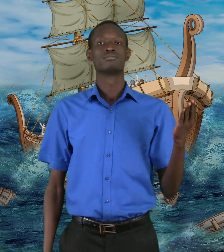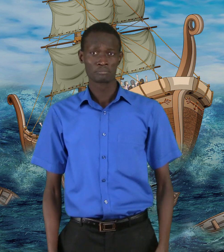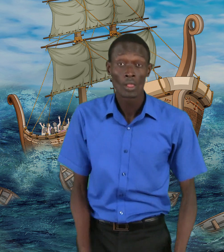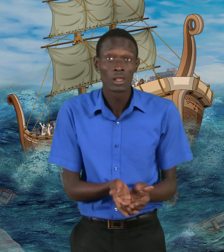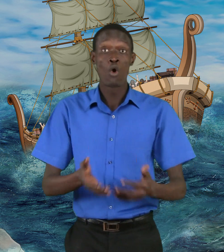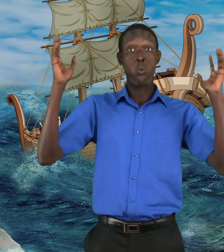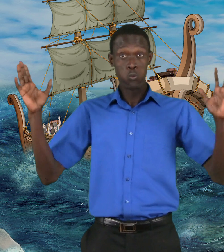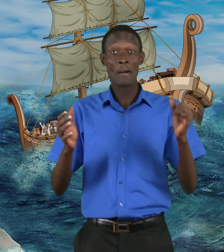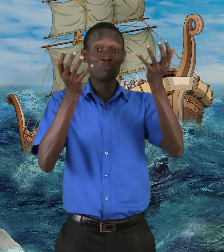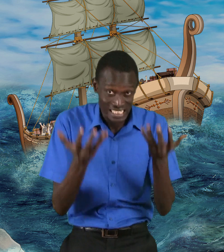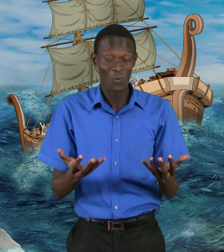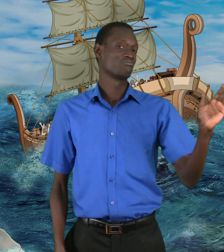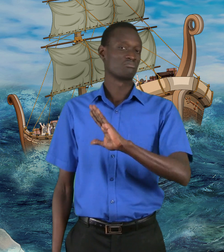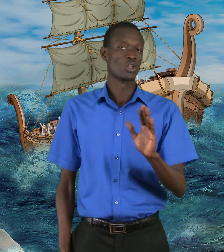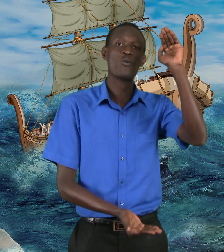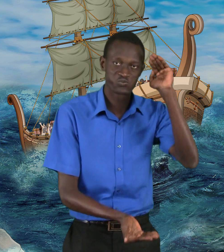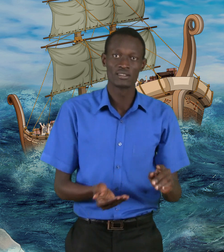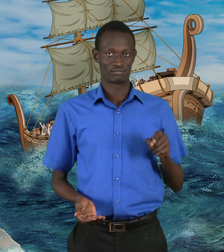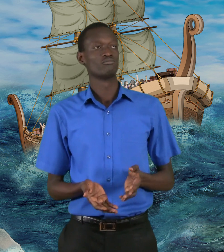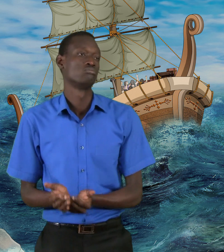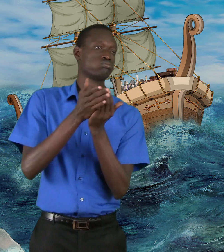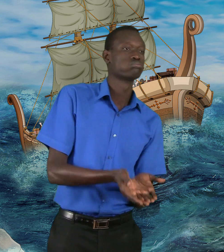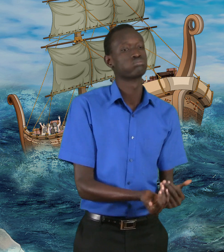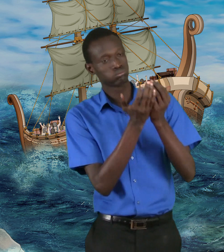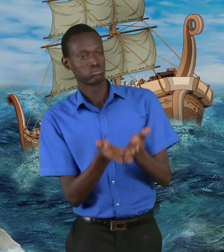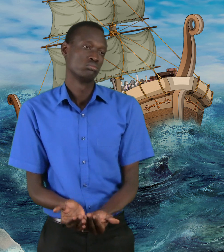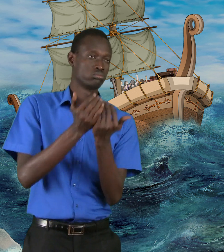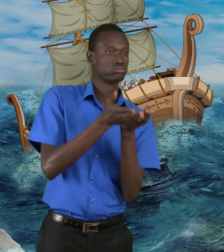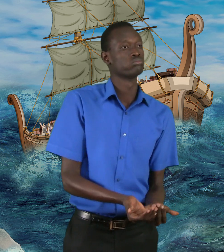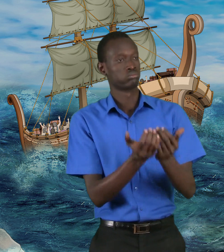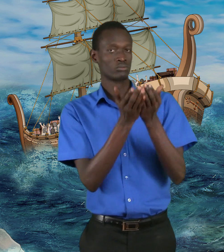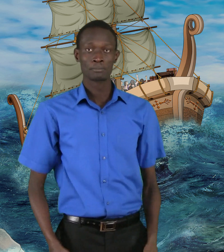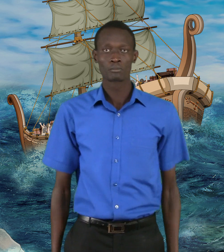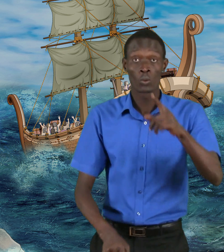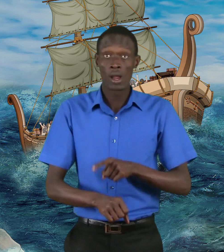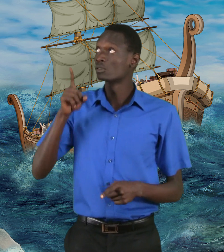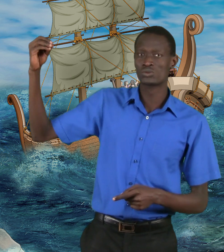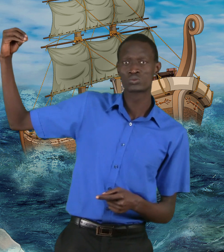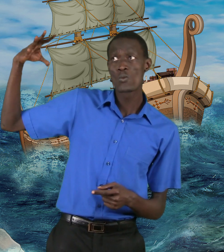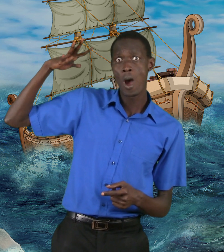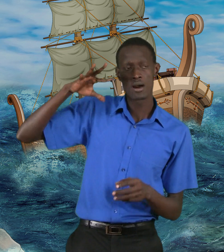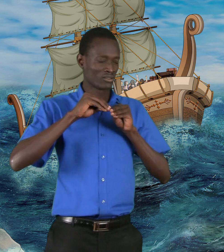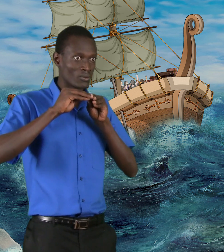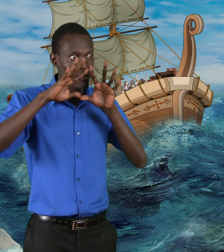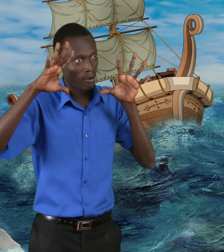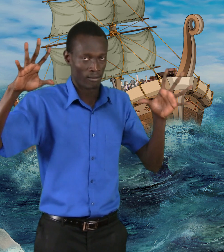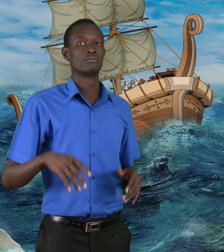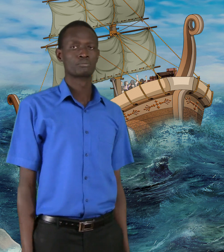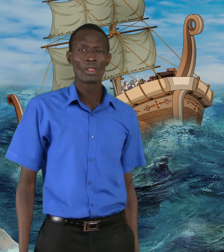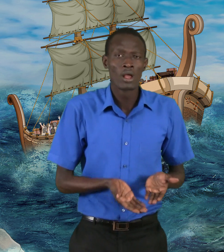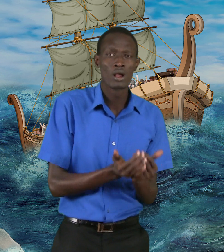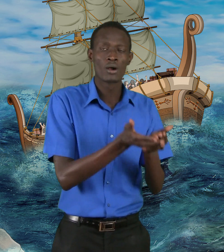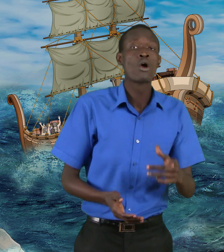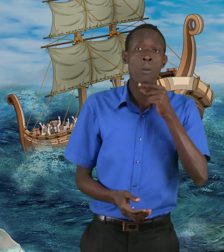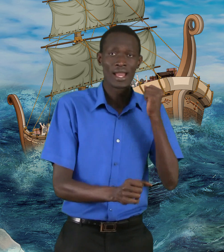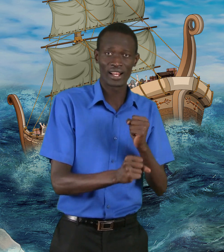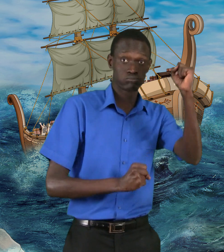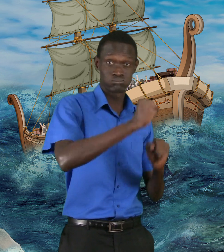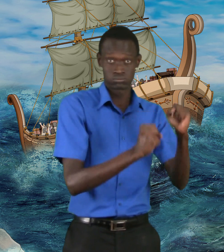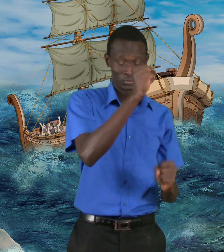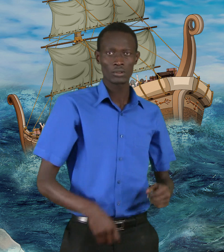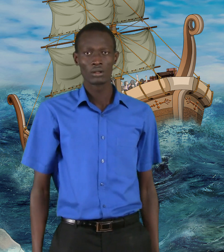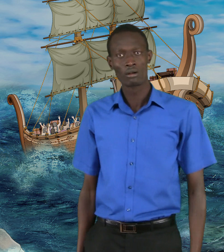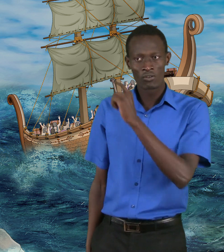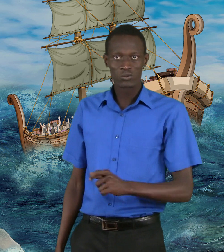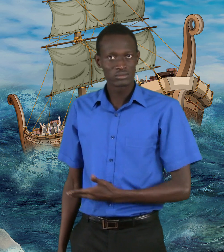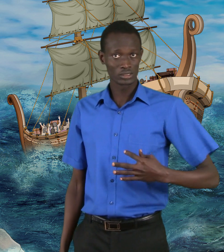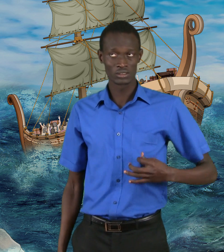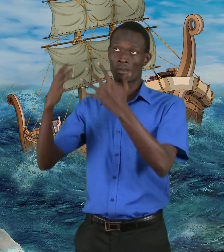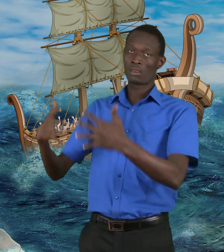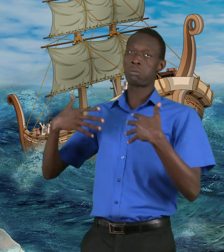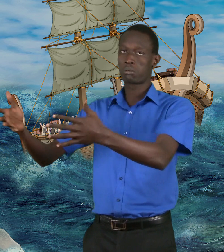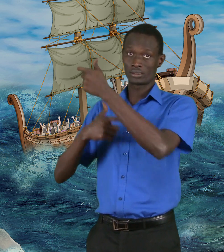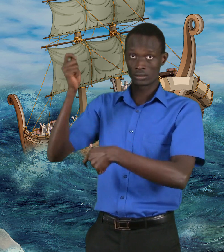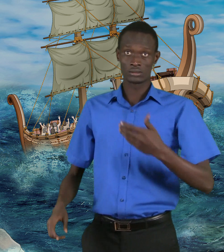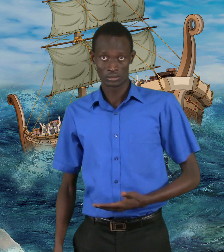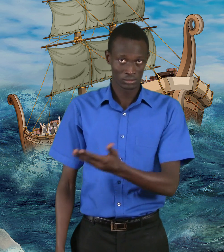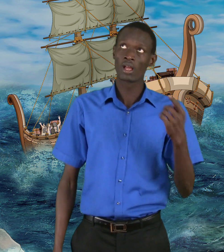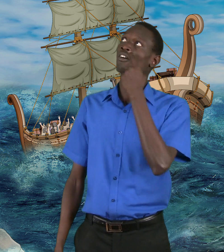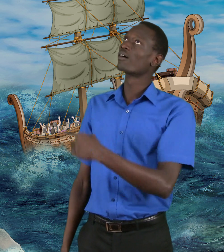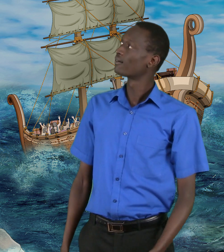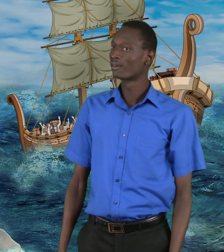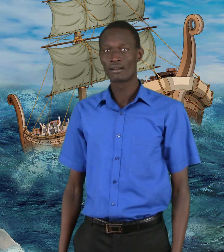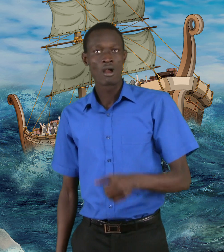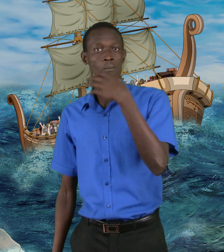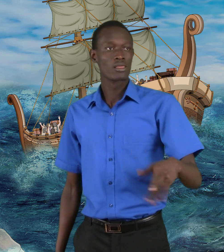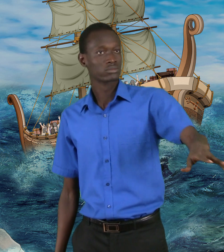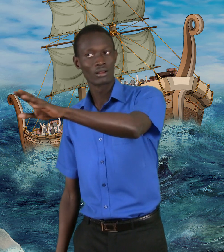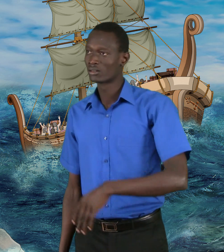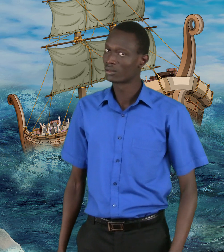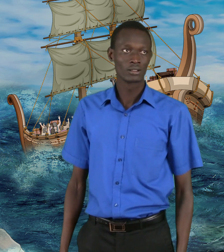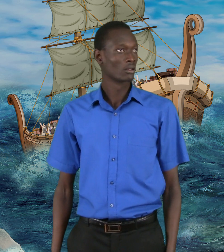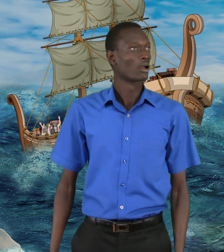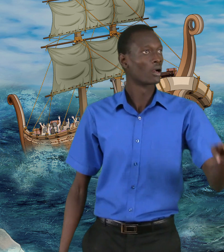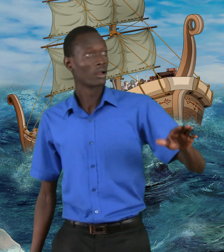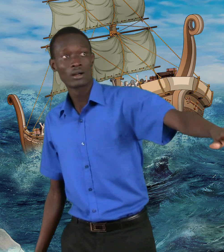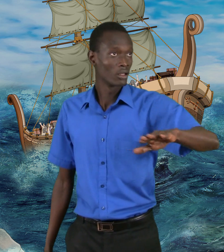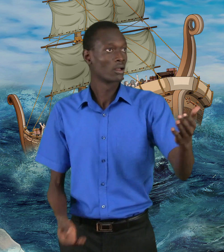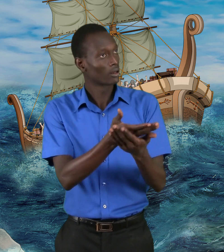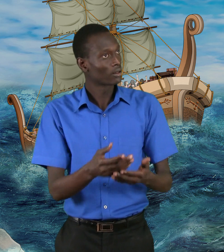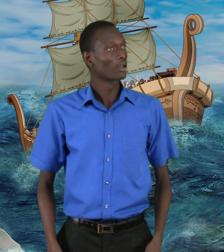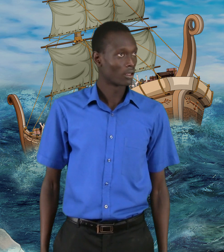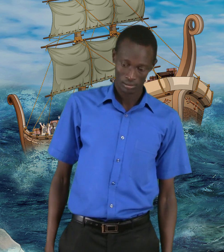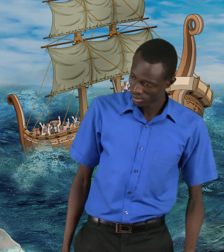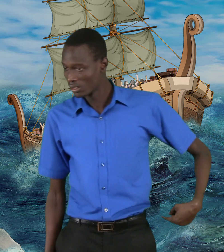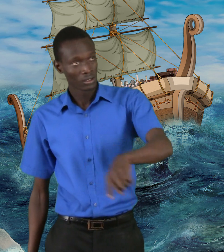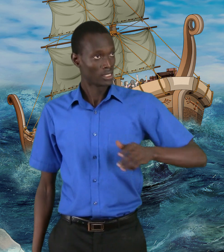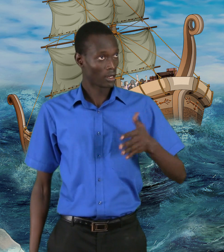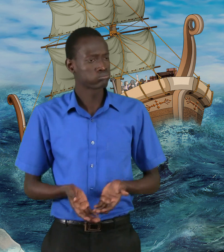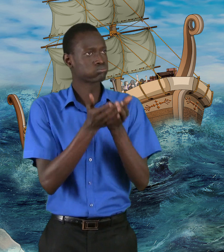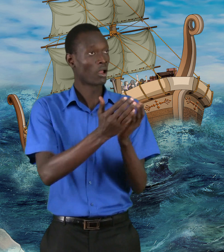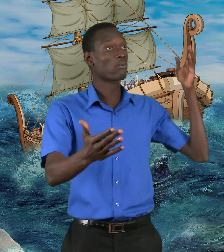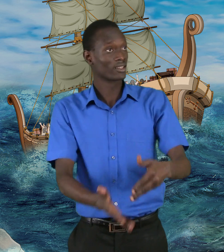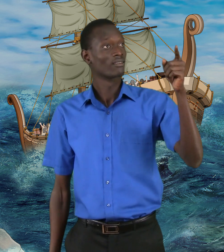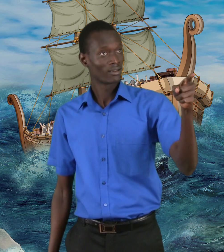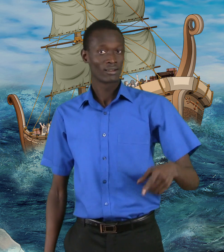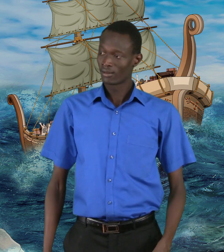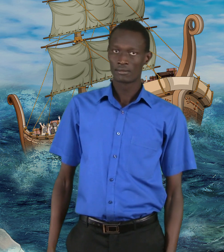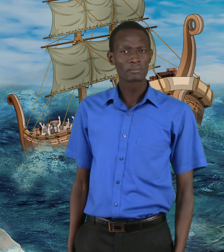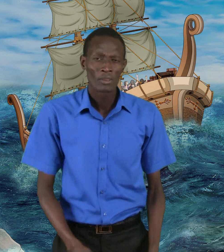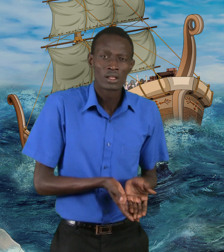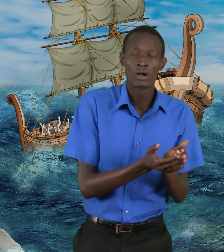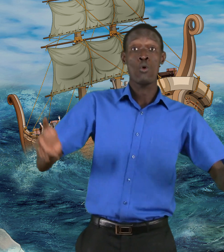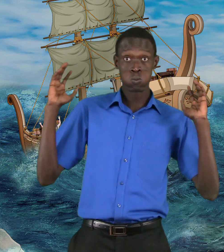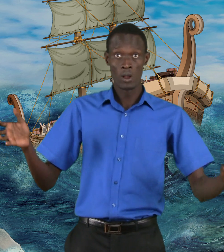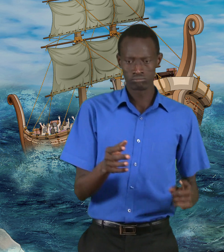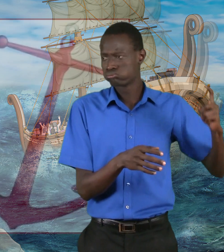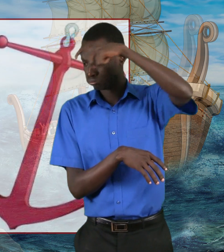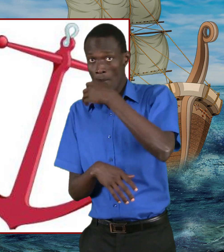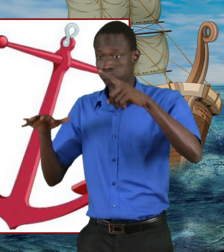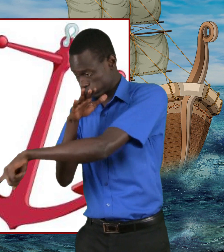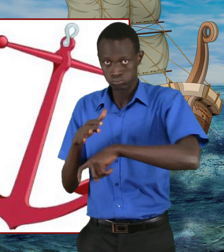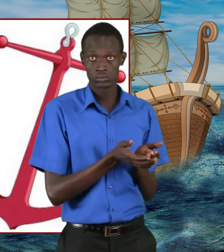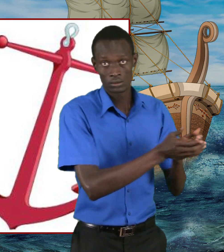When daylight came, they did not recognize the land, but they sighted a bay with a sandy beach, where they decided to run the ship aground if they could.